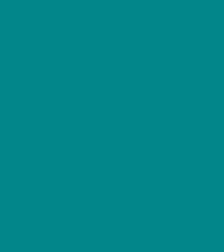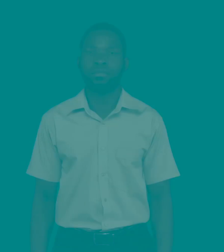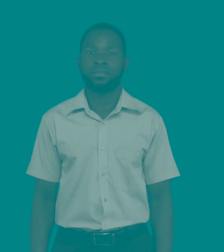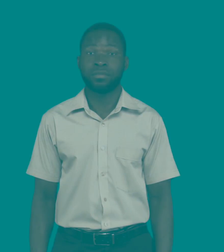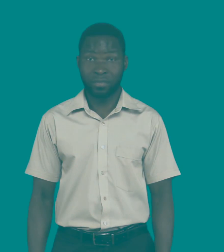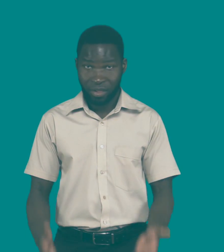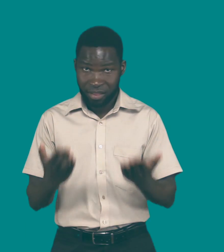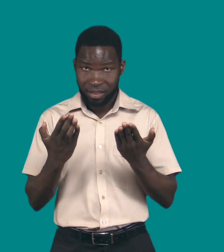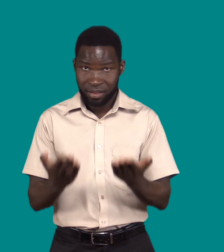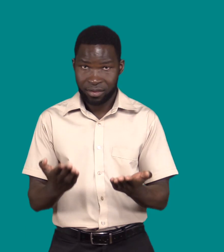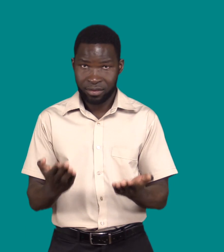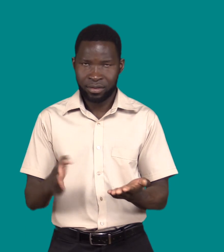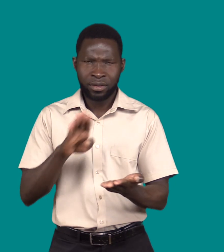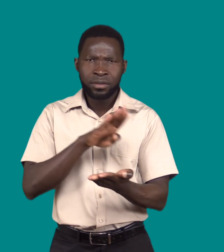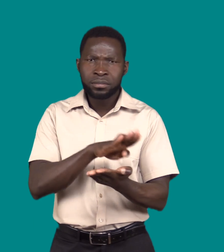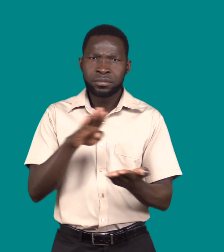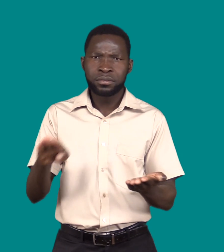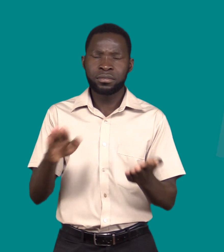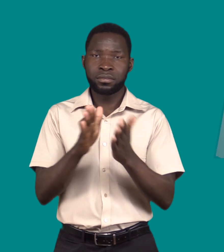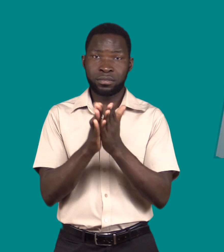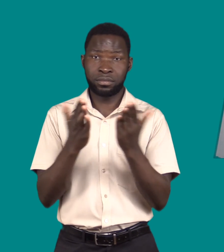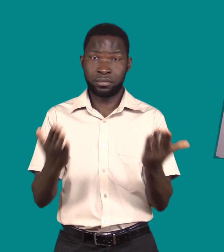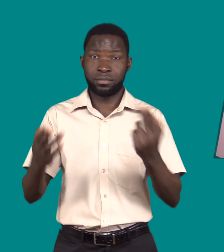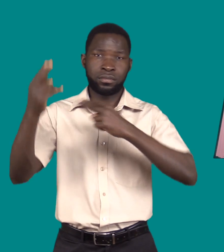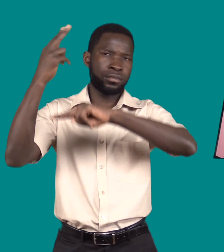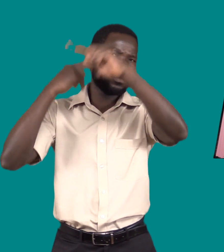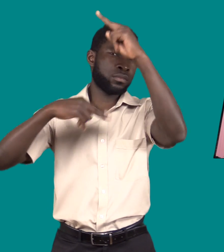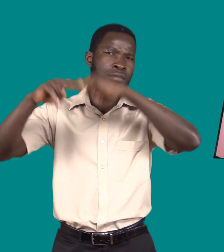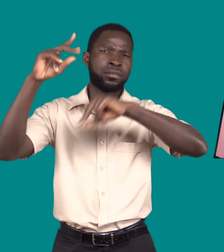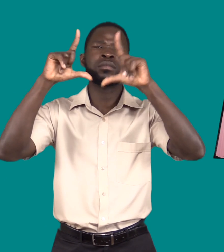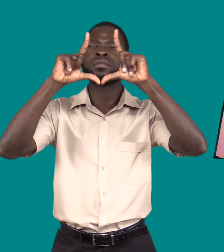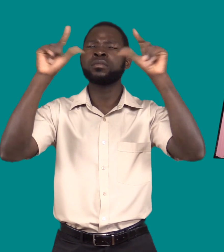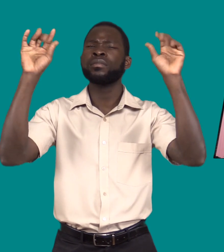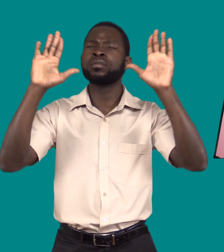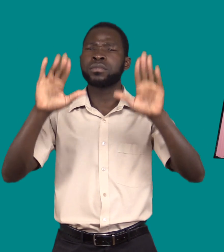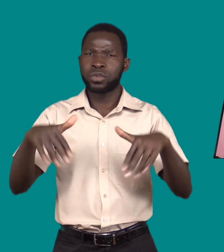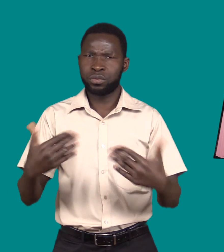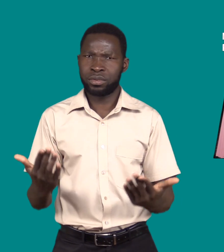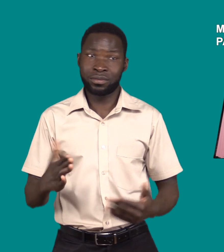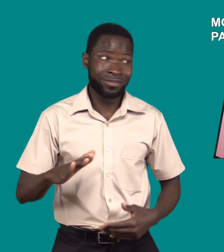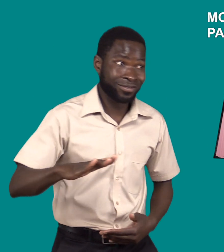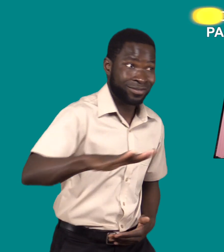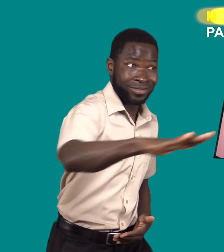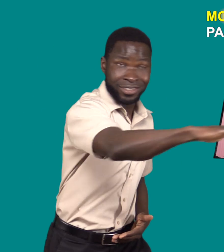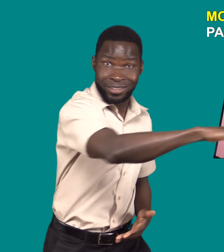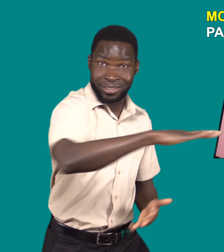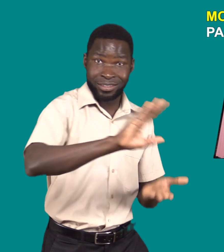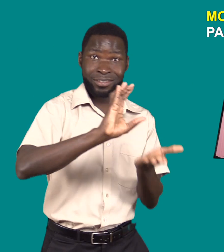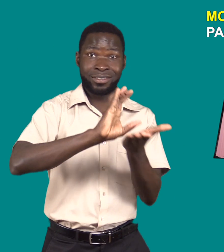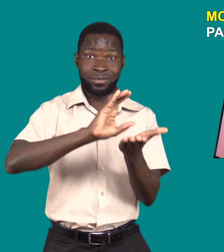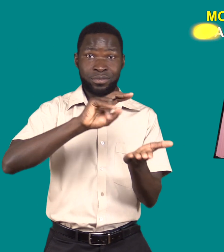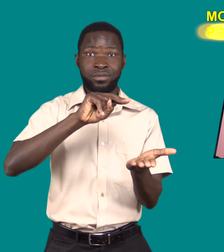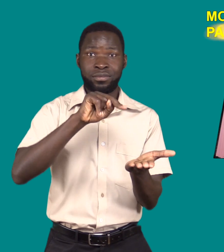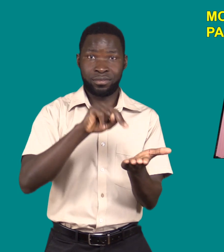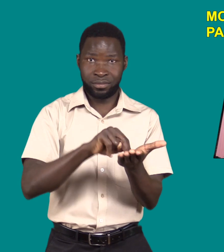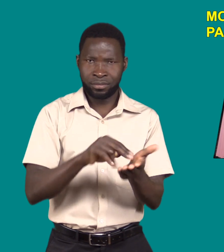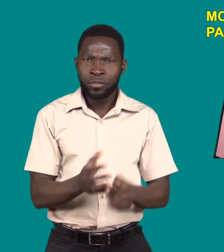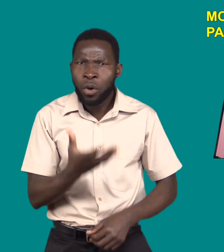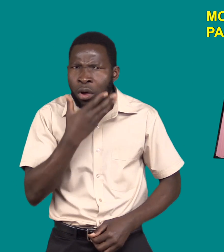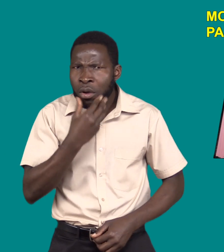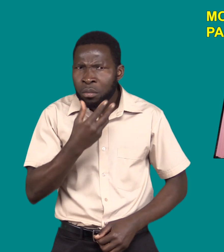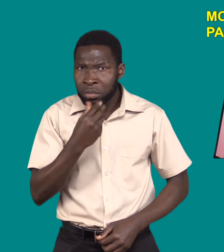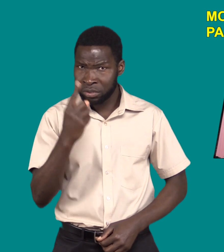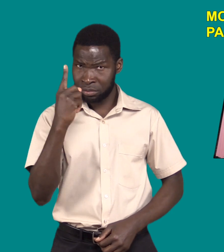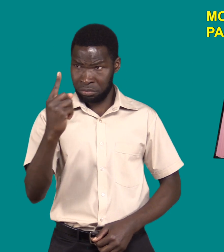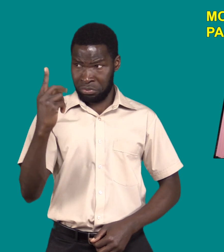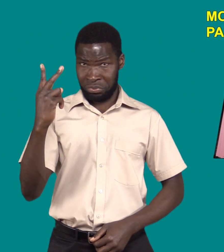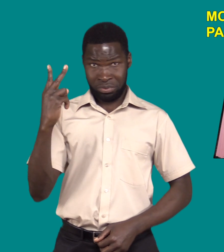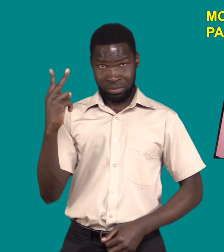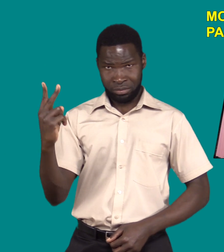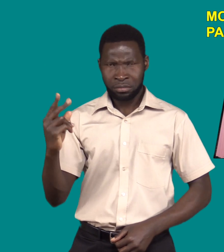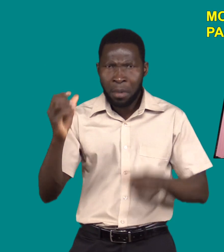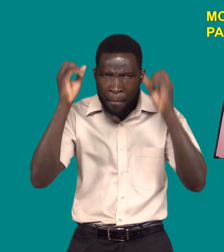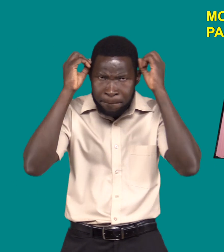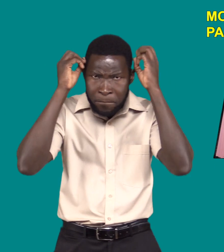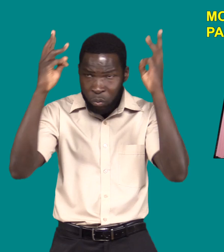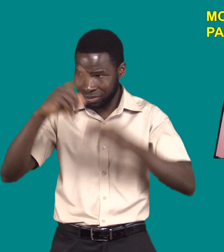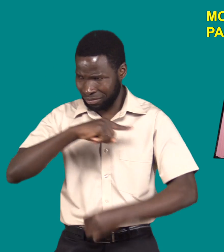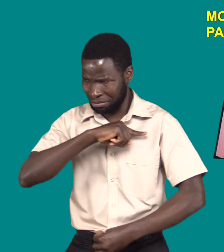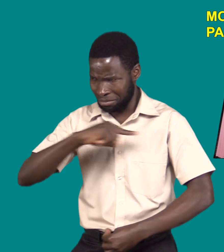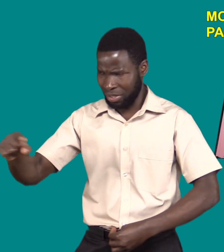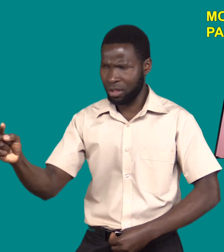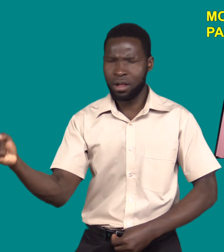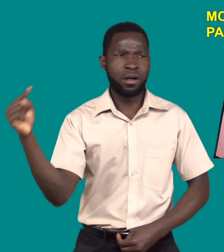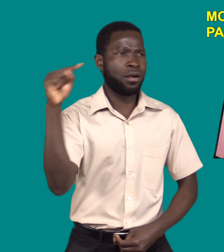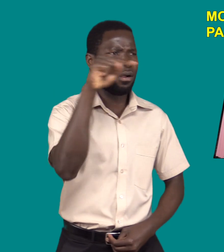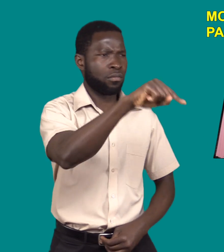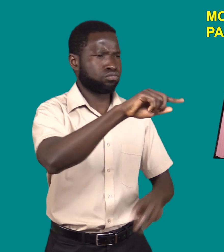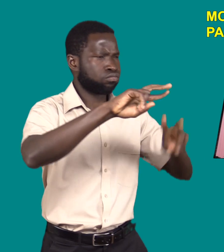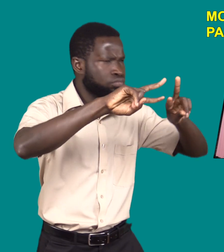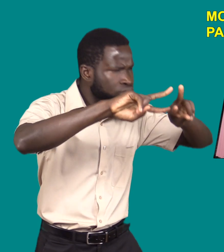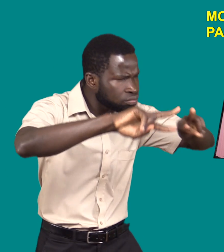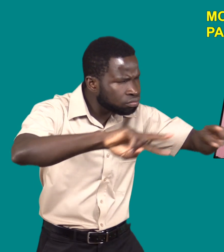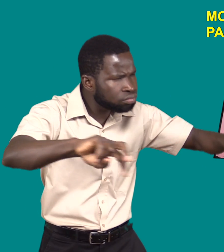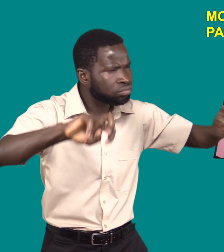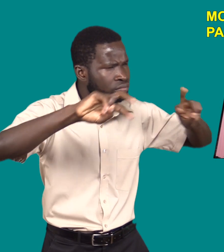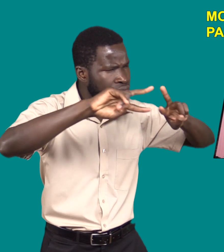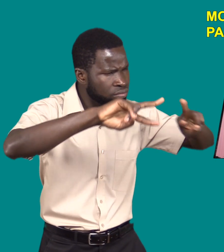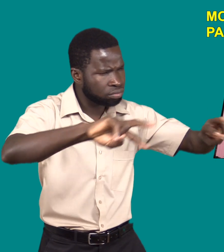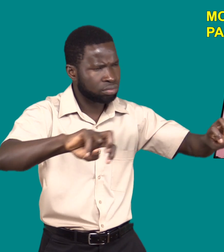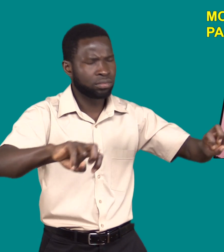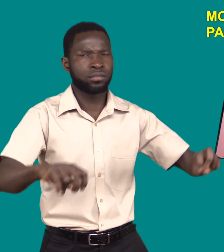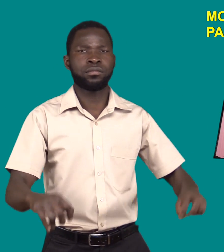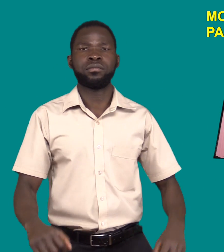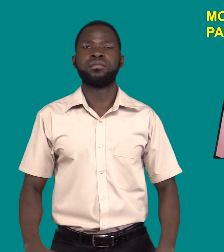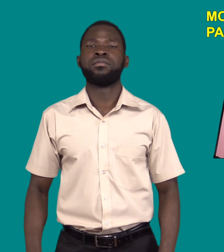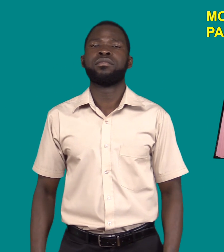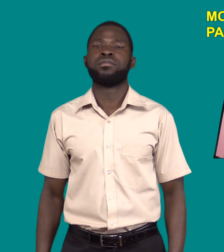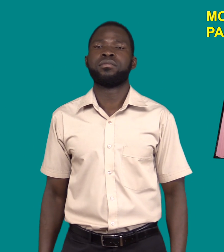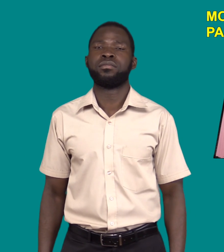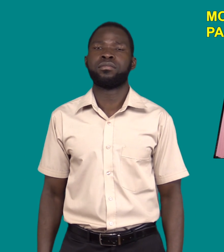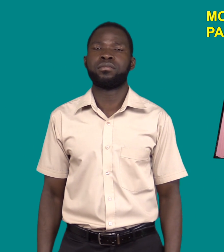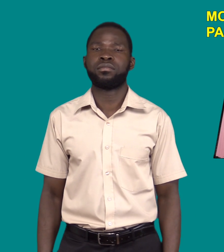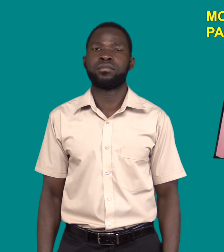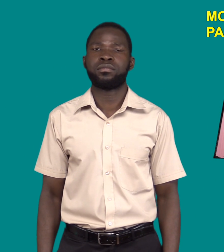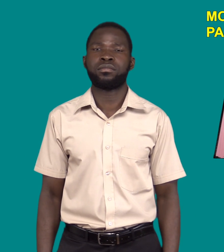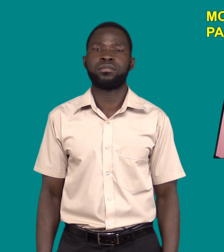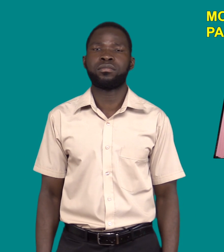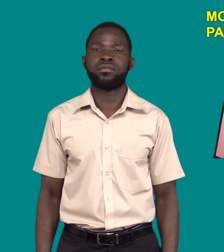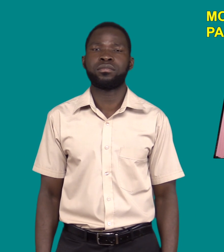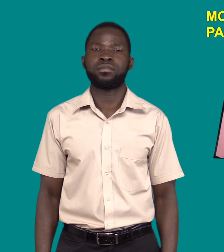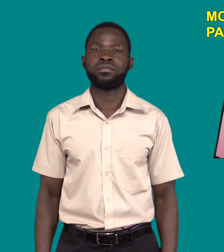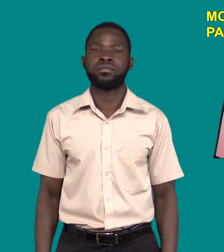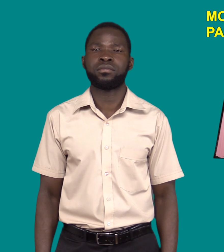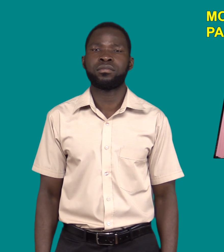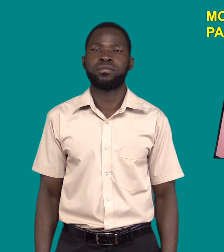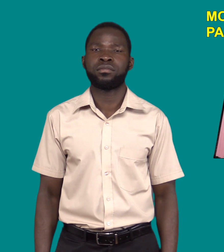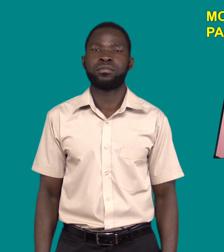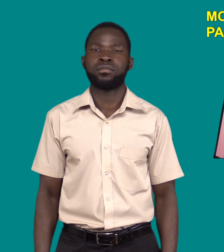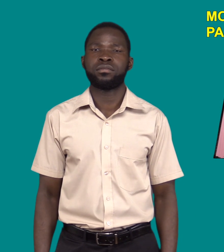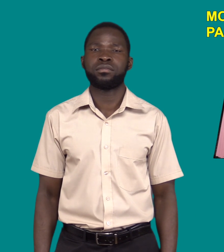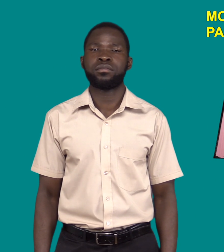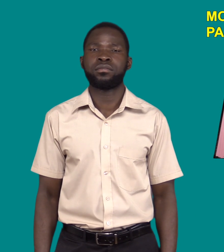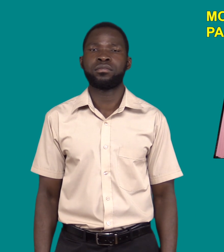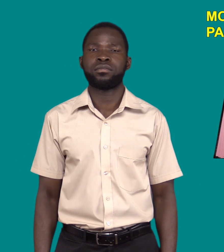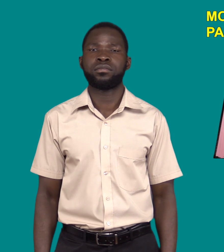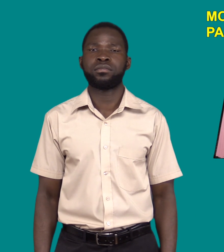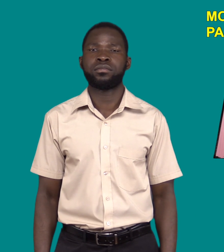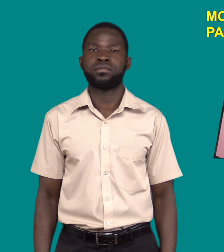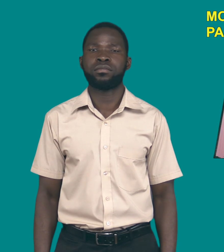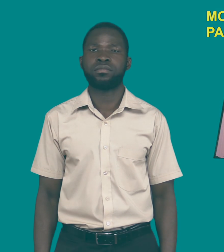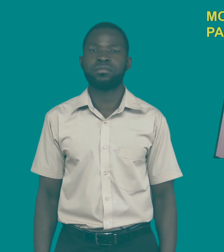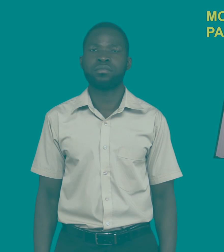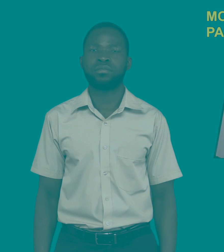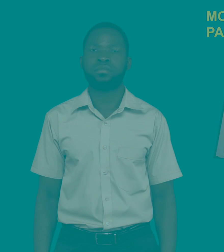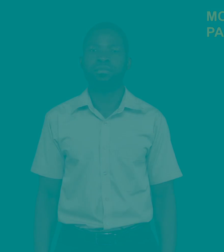Moses sends 12 men to spy cannan